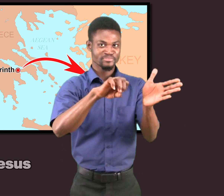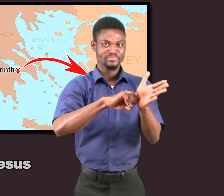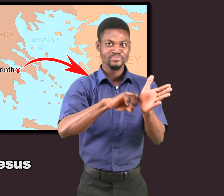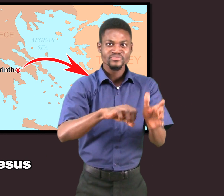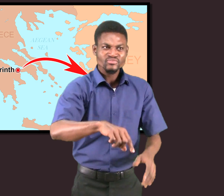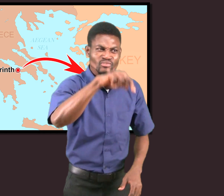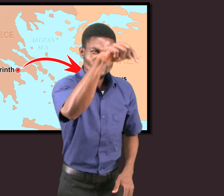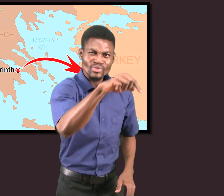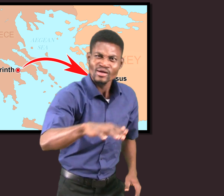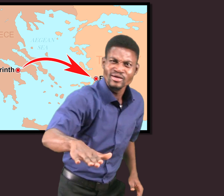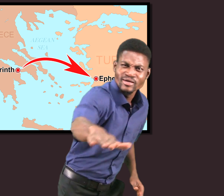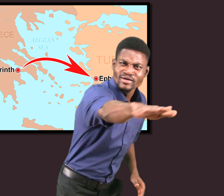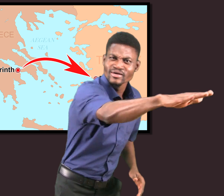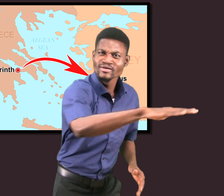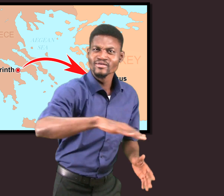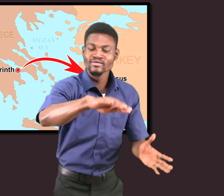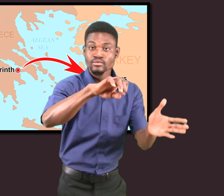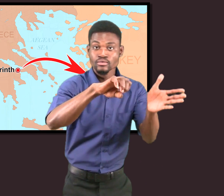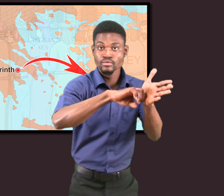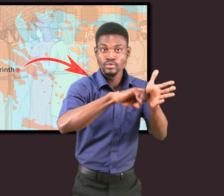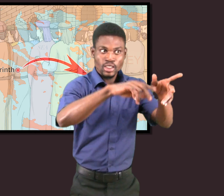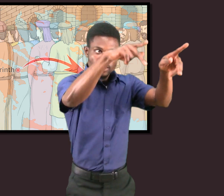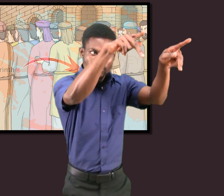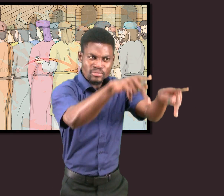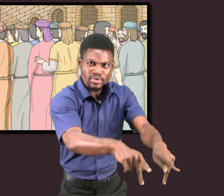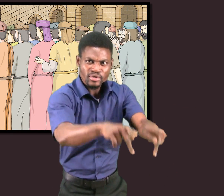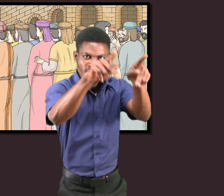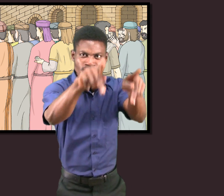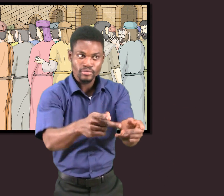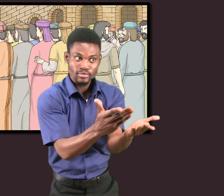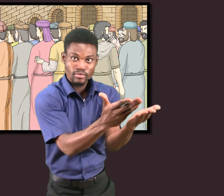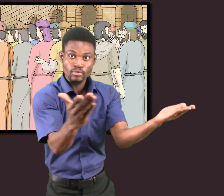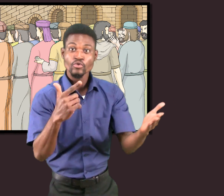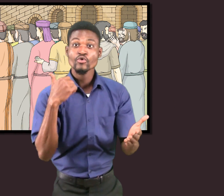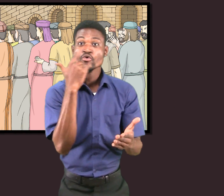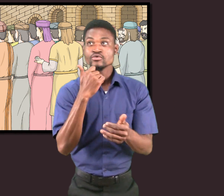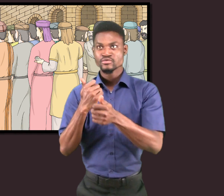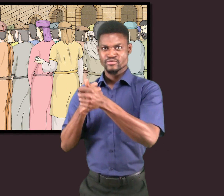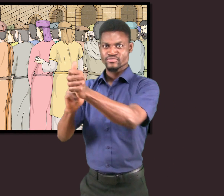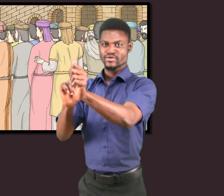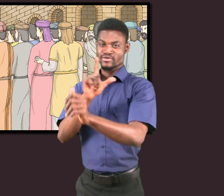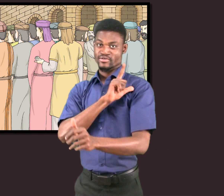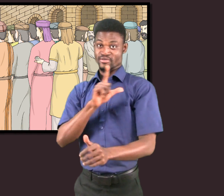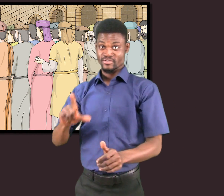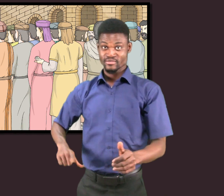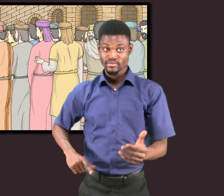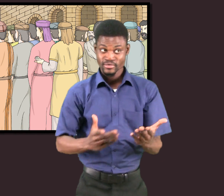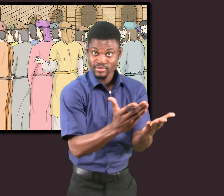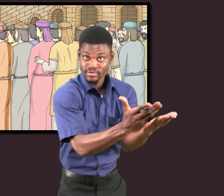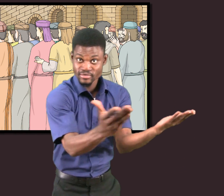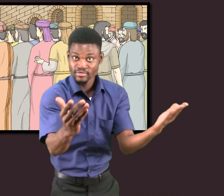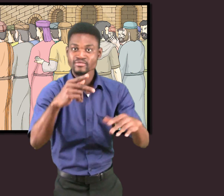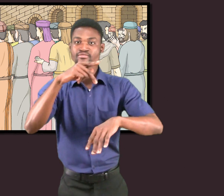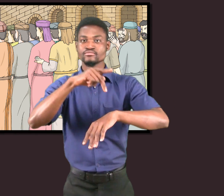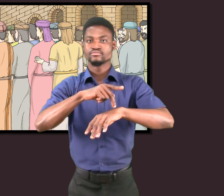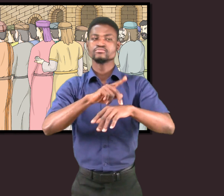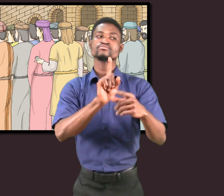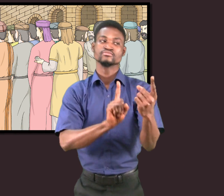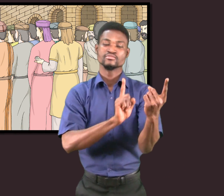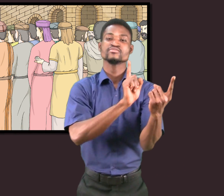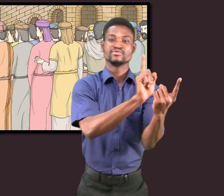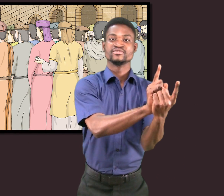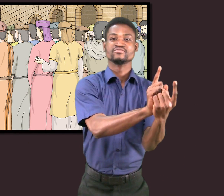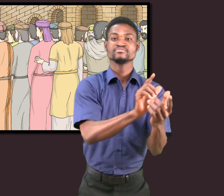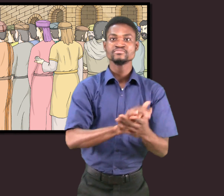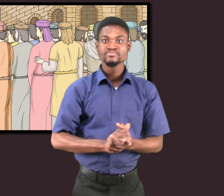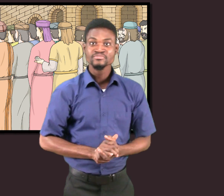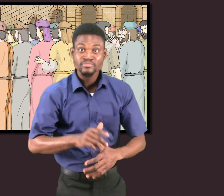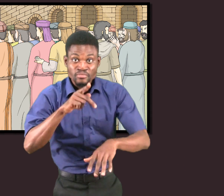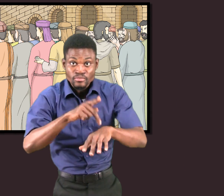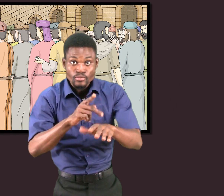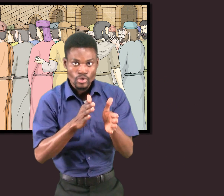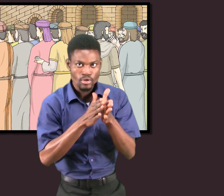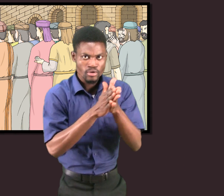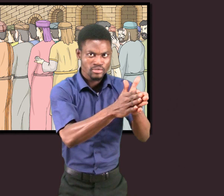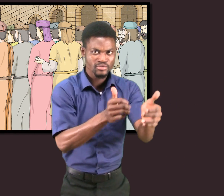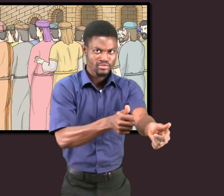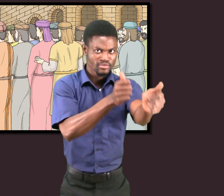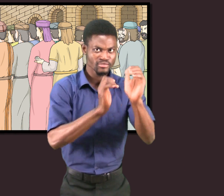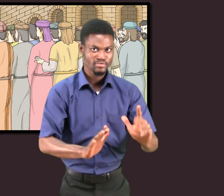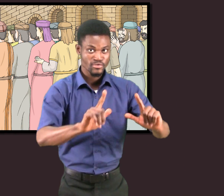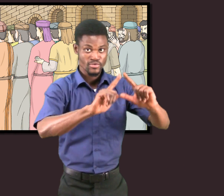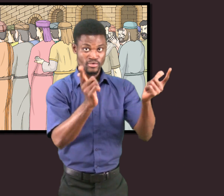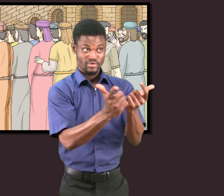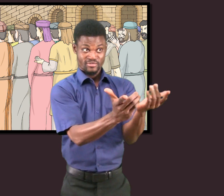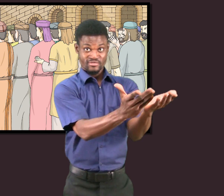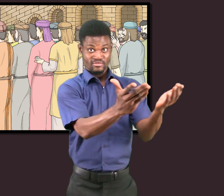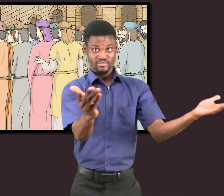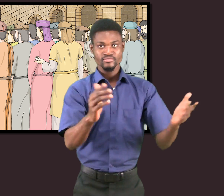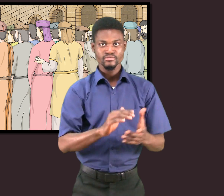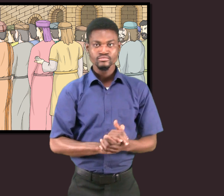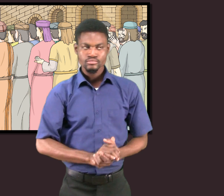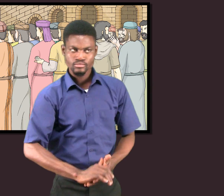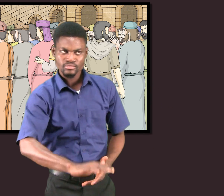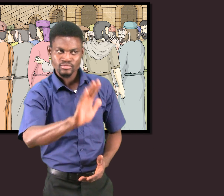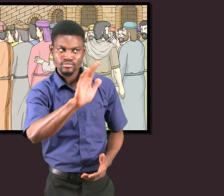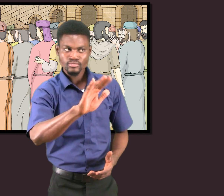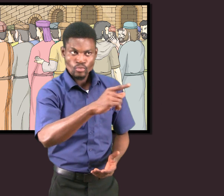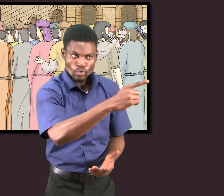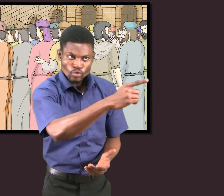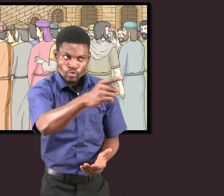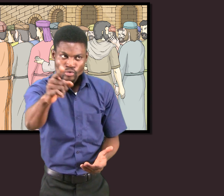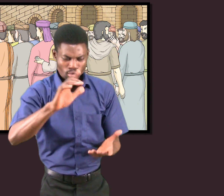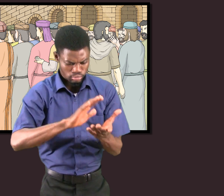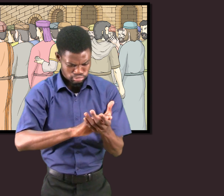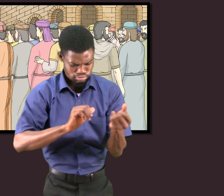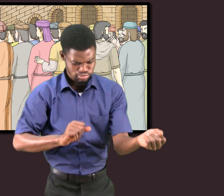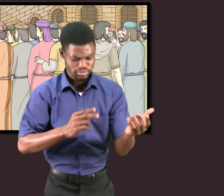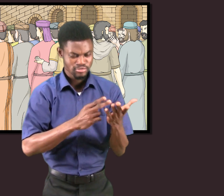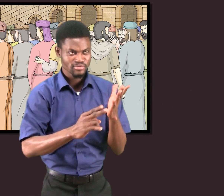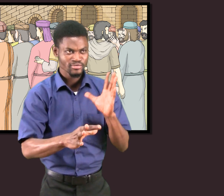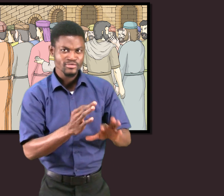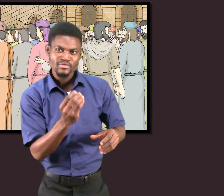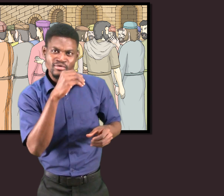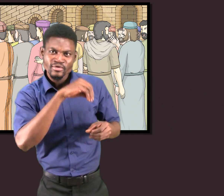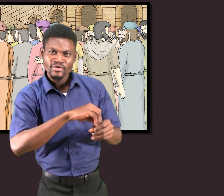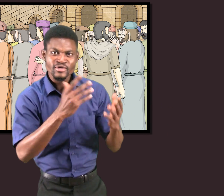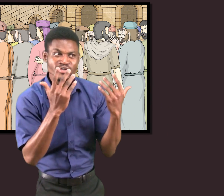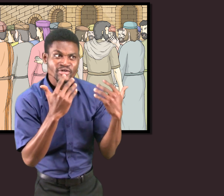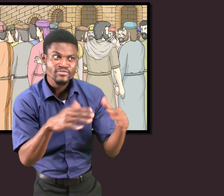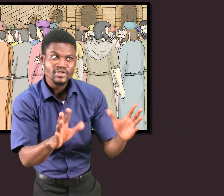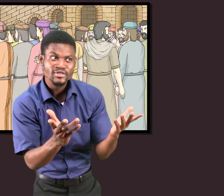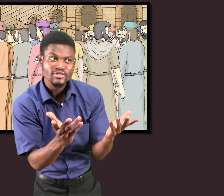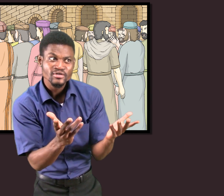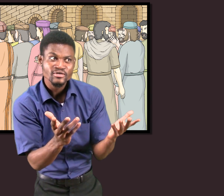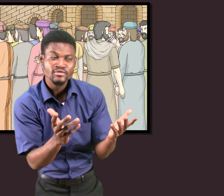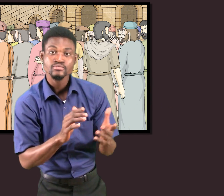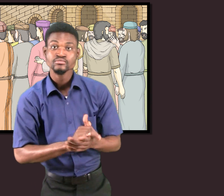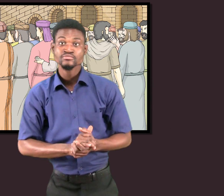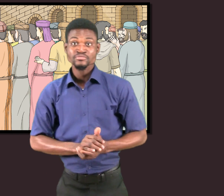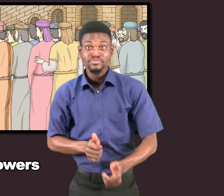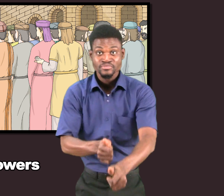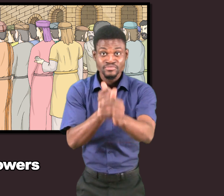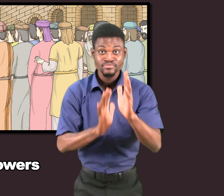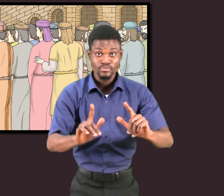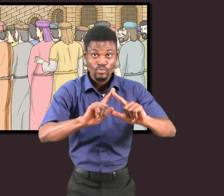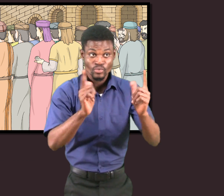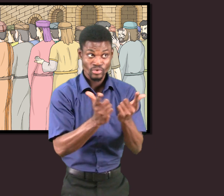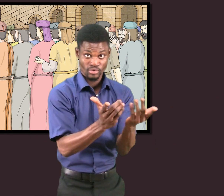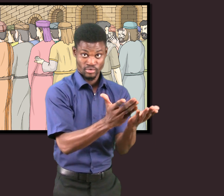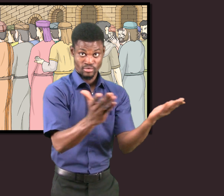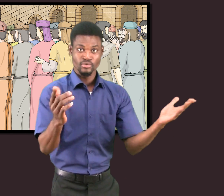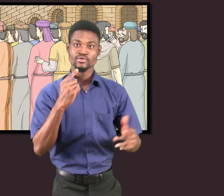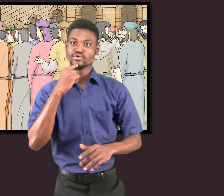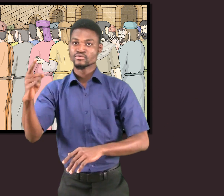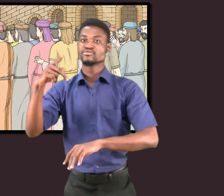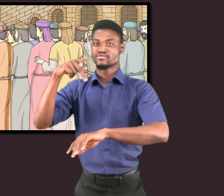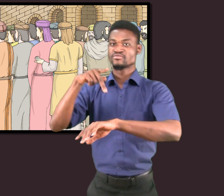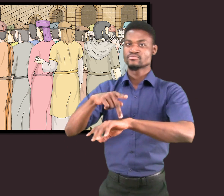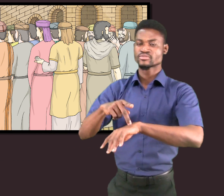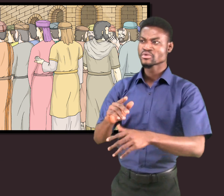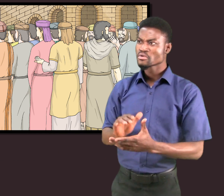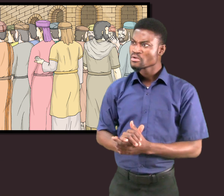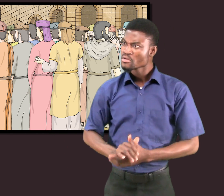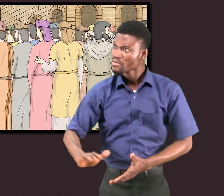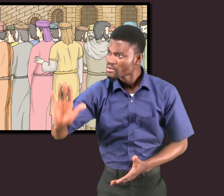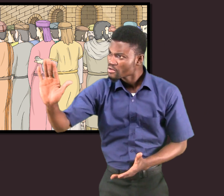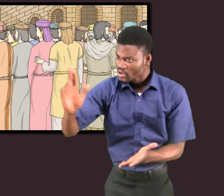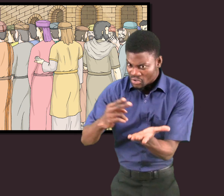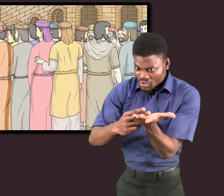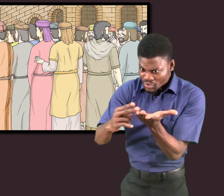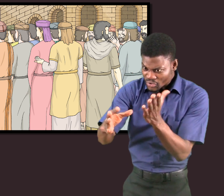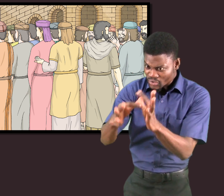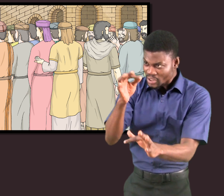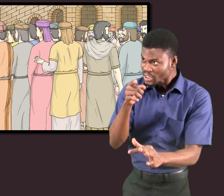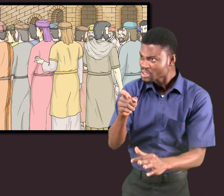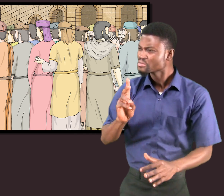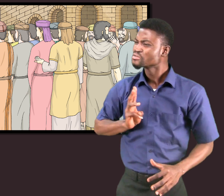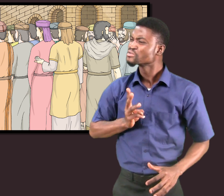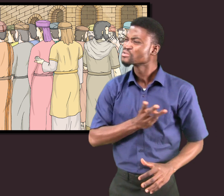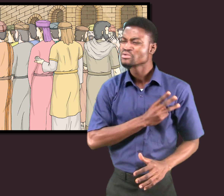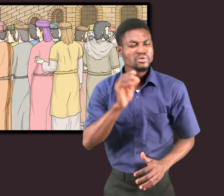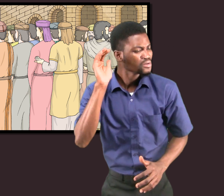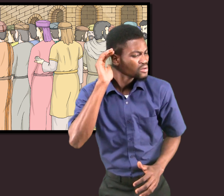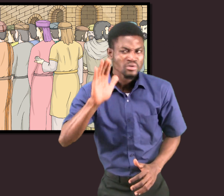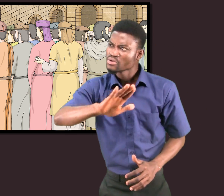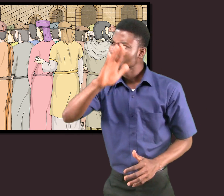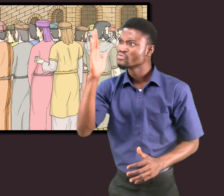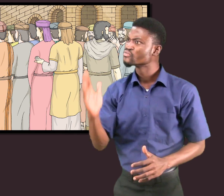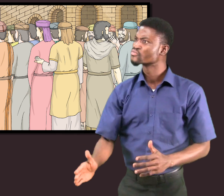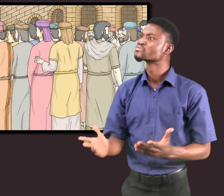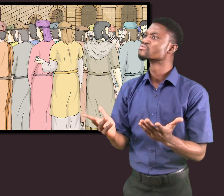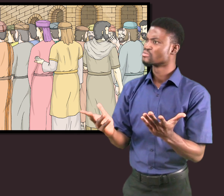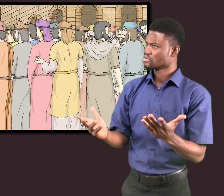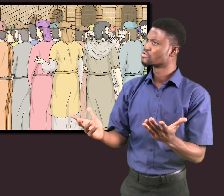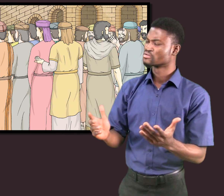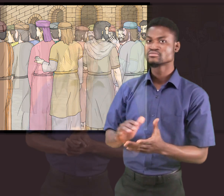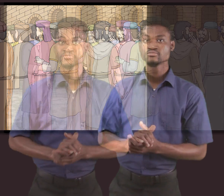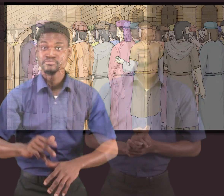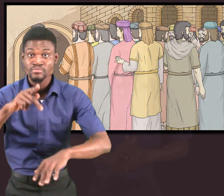There he found some disciples and asked them, “Did you receive the Holy Spirit when you became believers?”